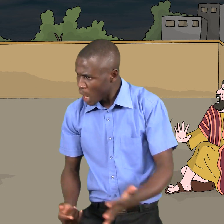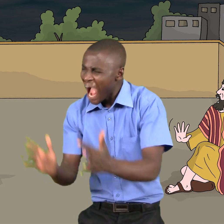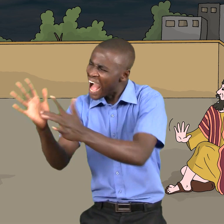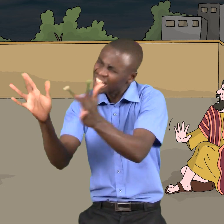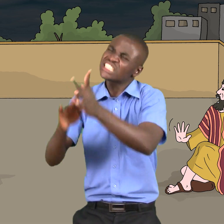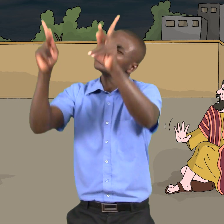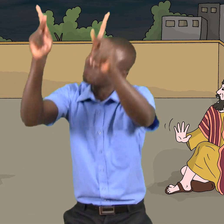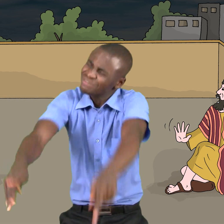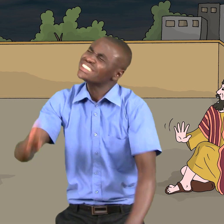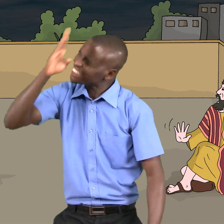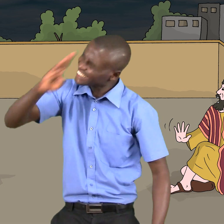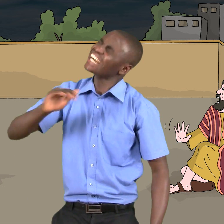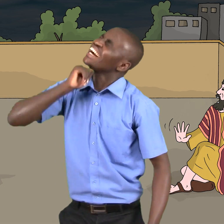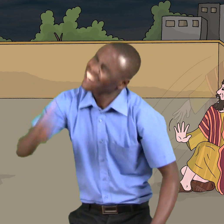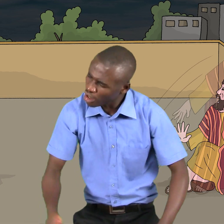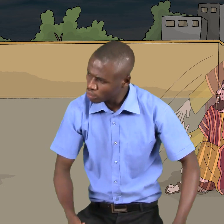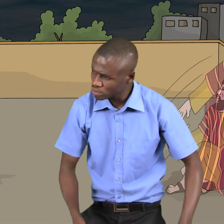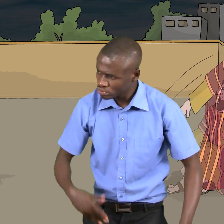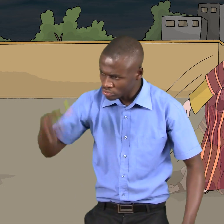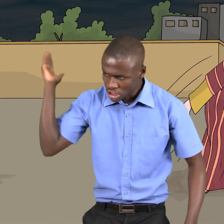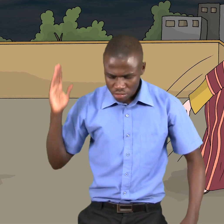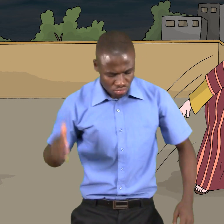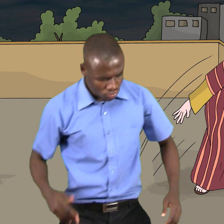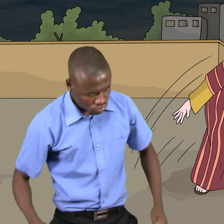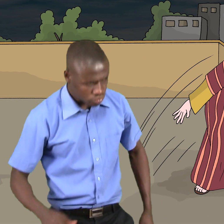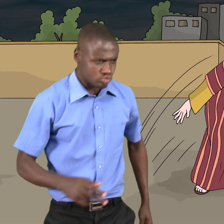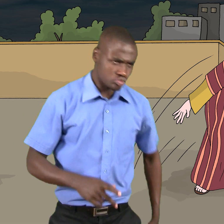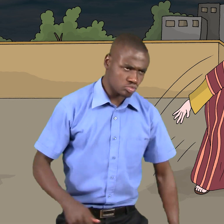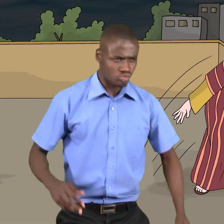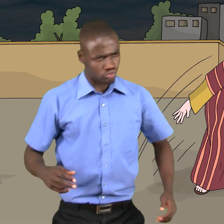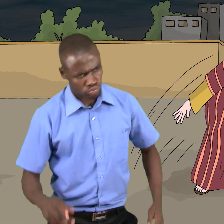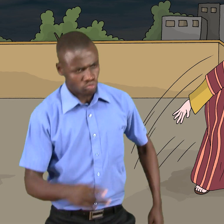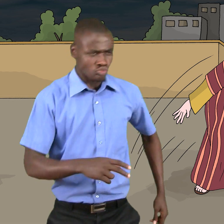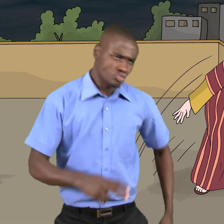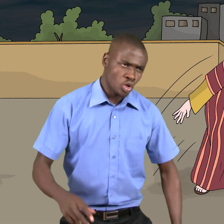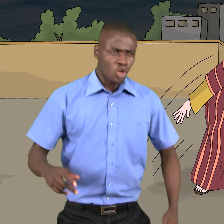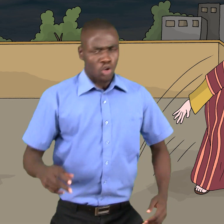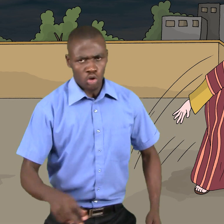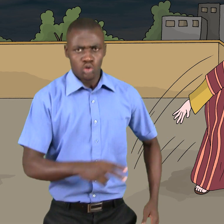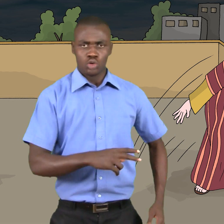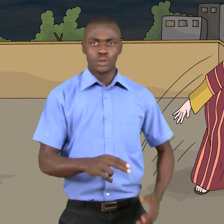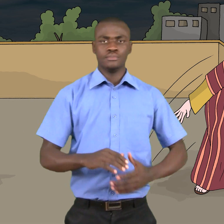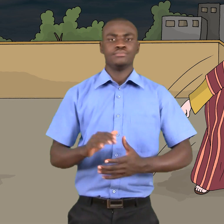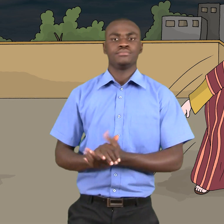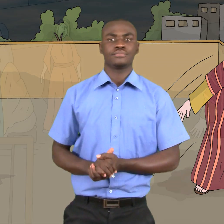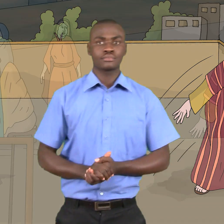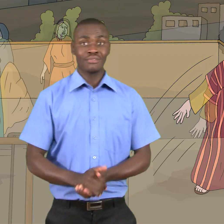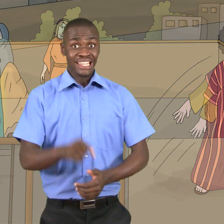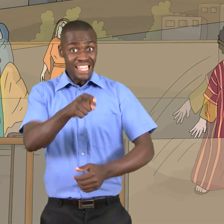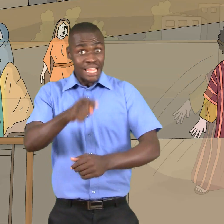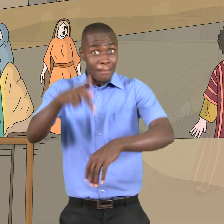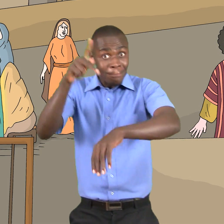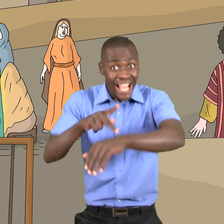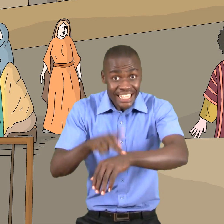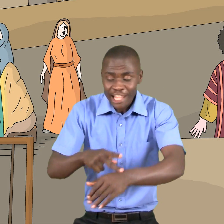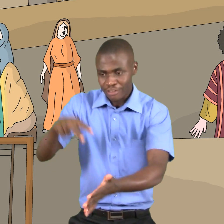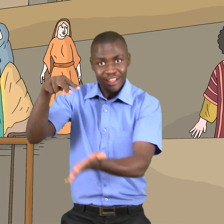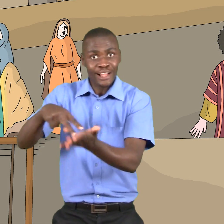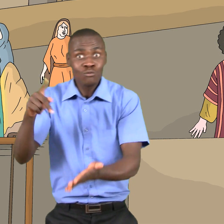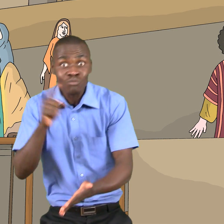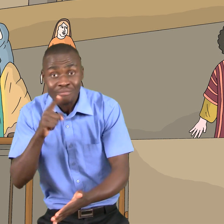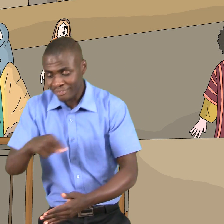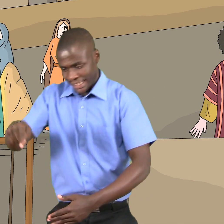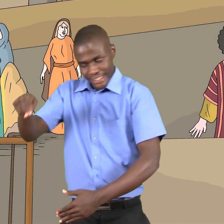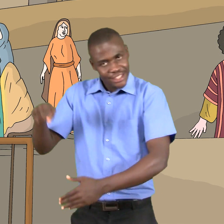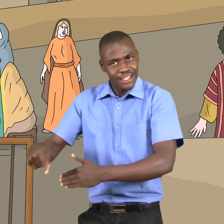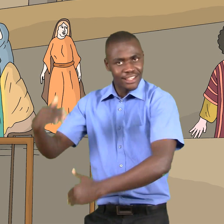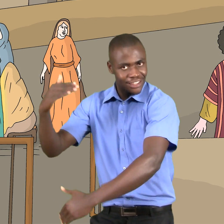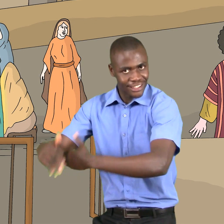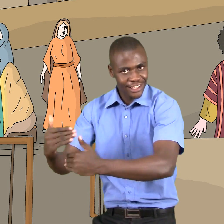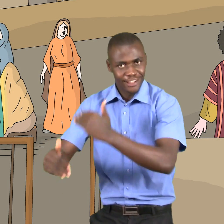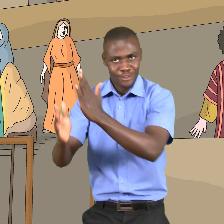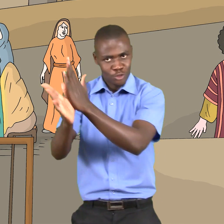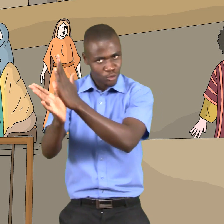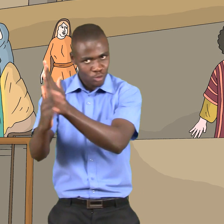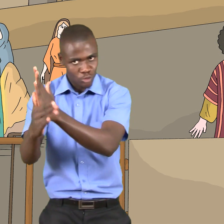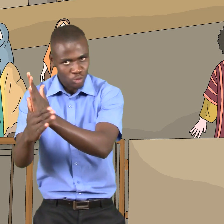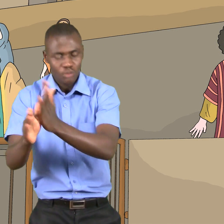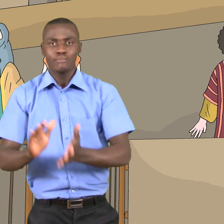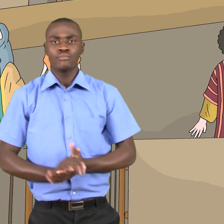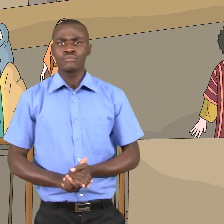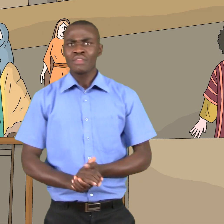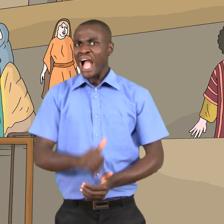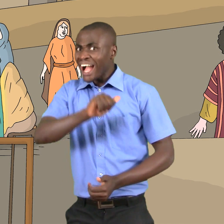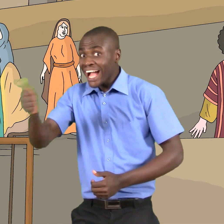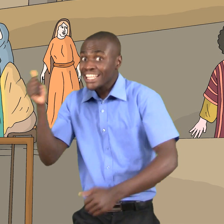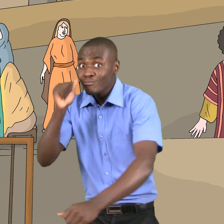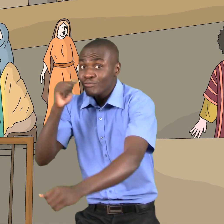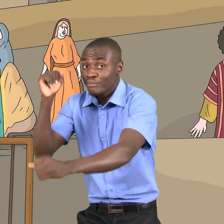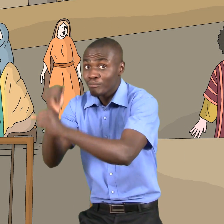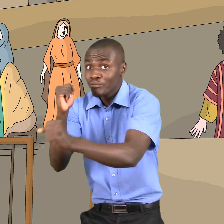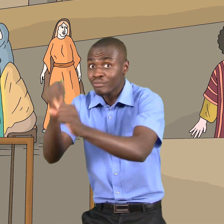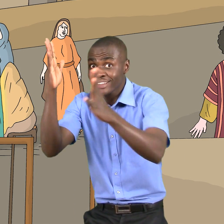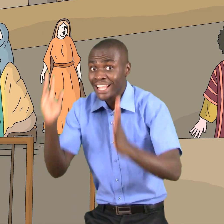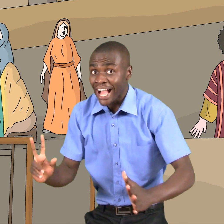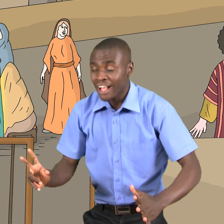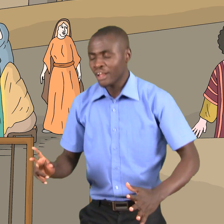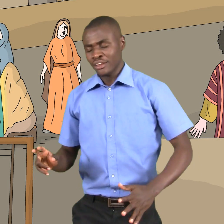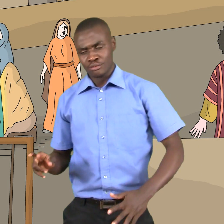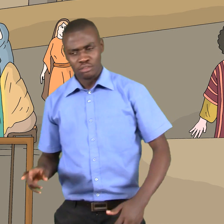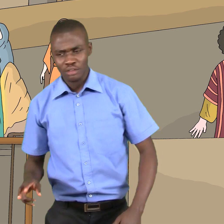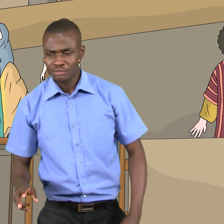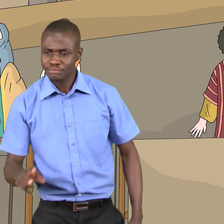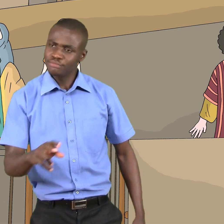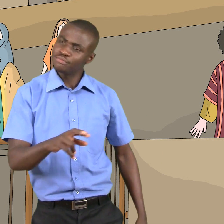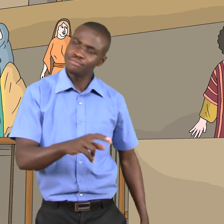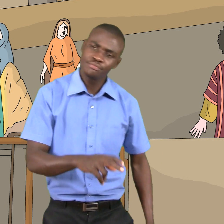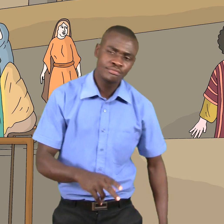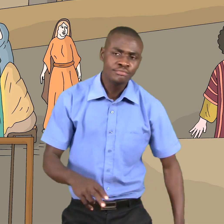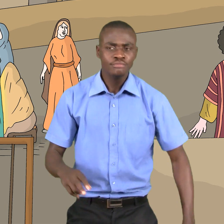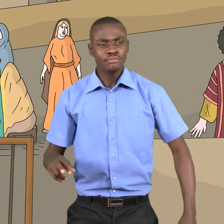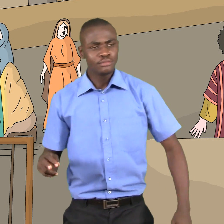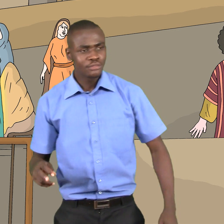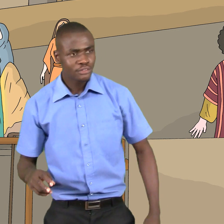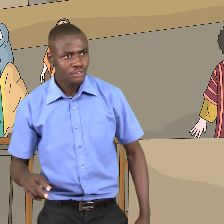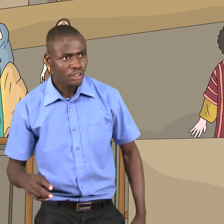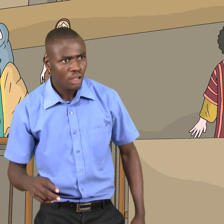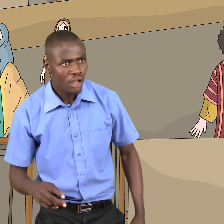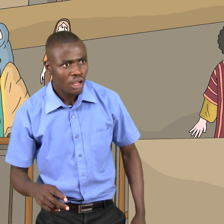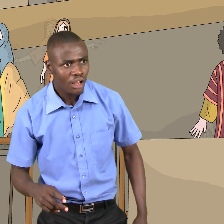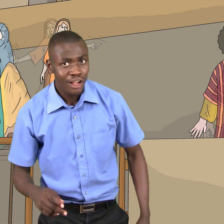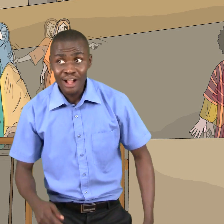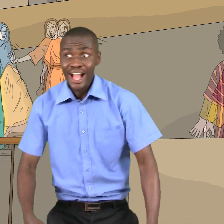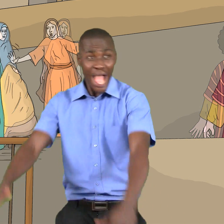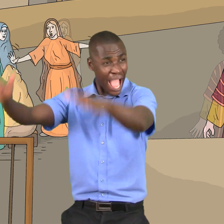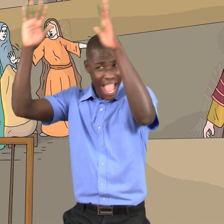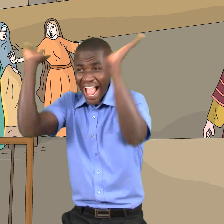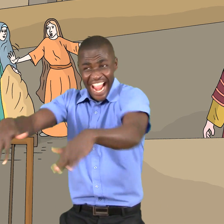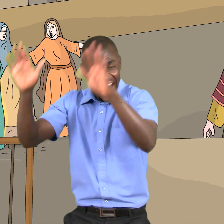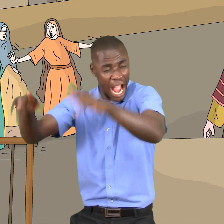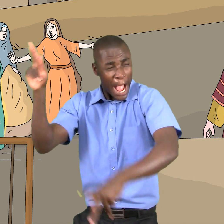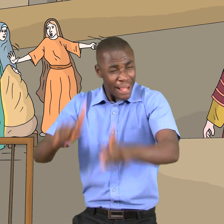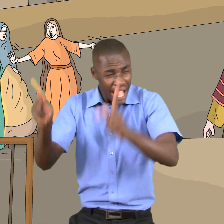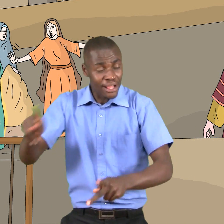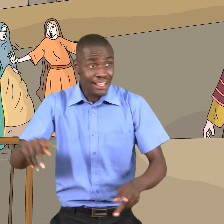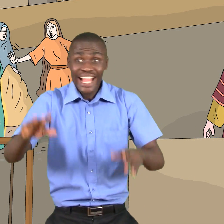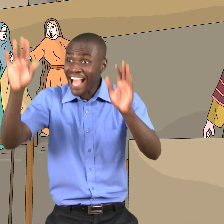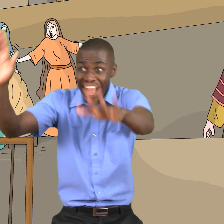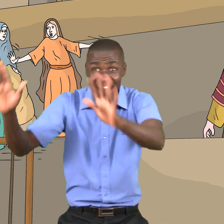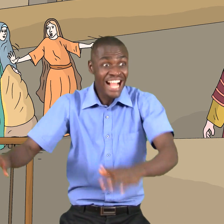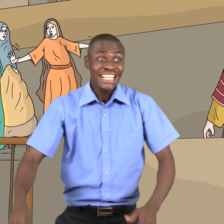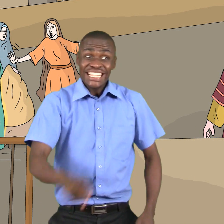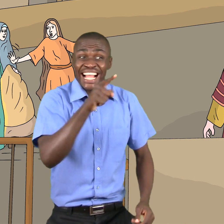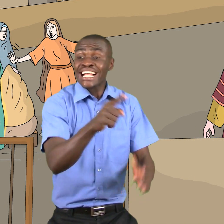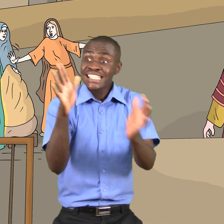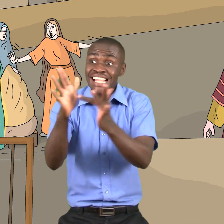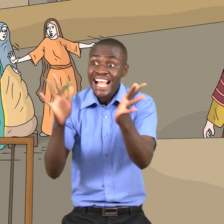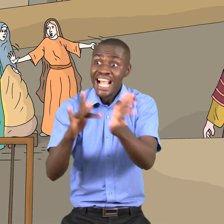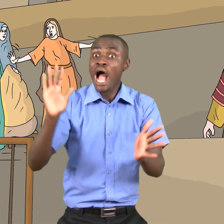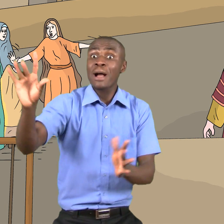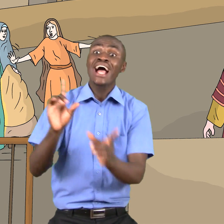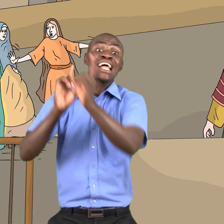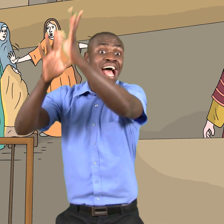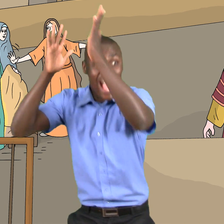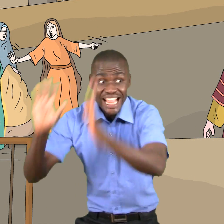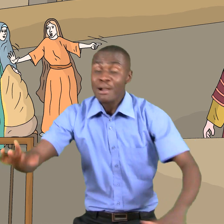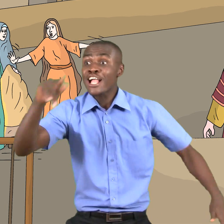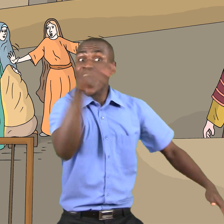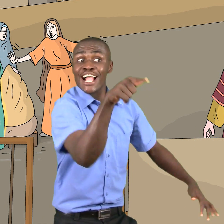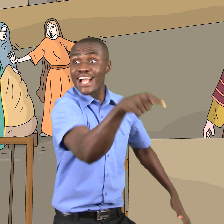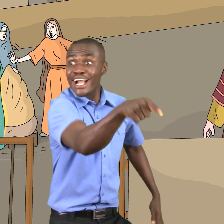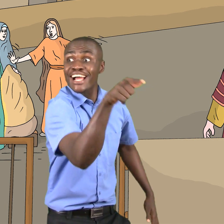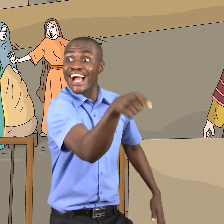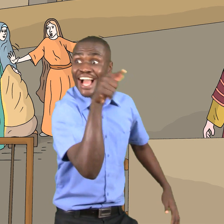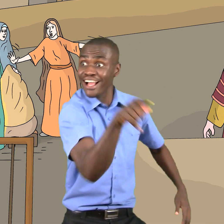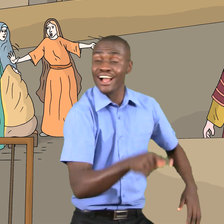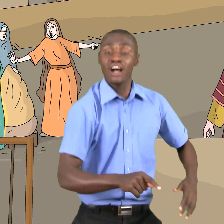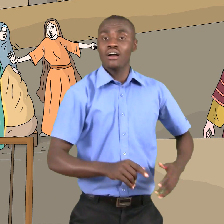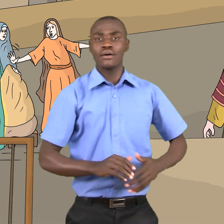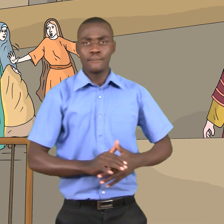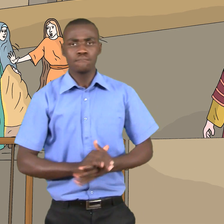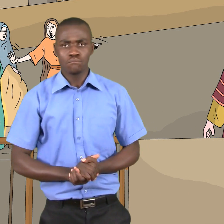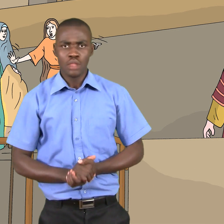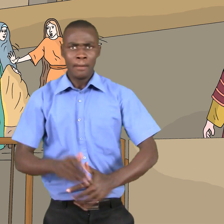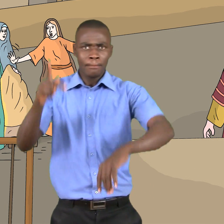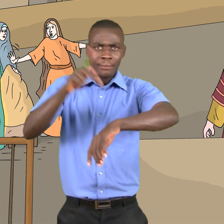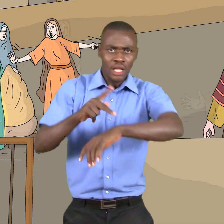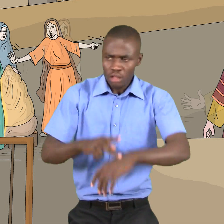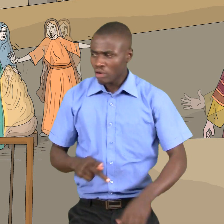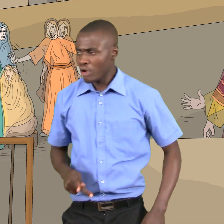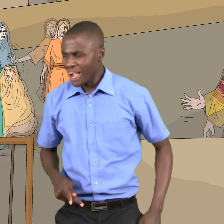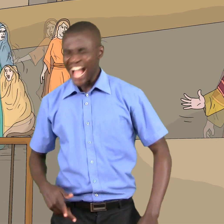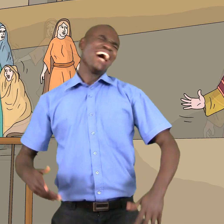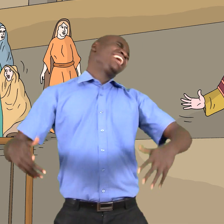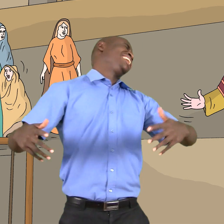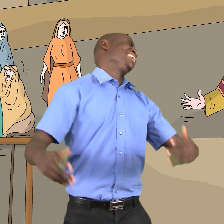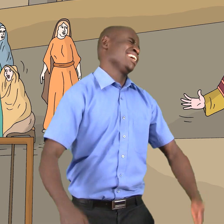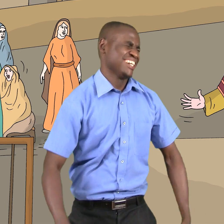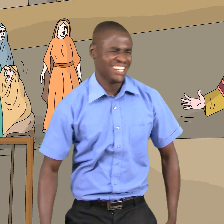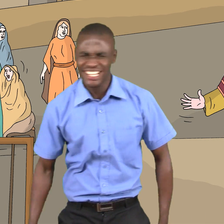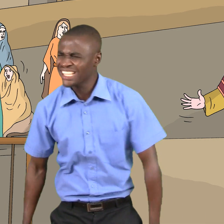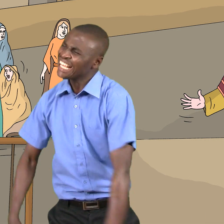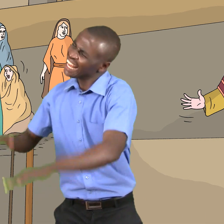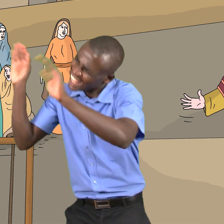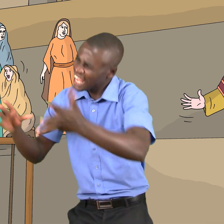When Peter had gone out to the gateway, another servant girl saw him and said to the people there, “This man was with Jesus of Nazareth.”